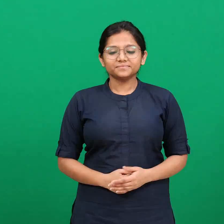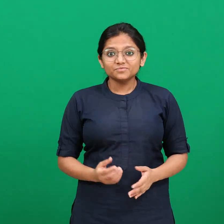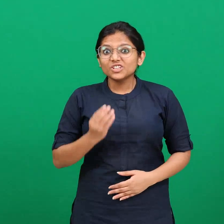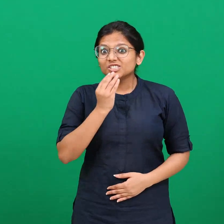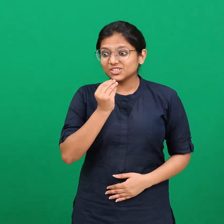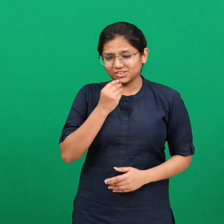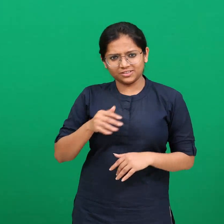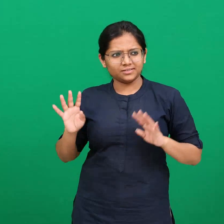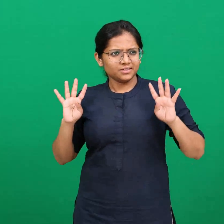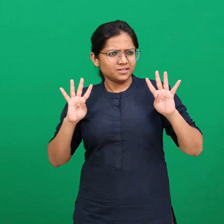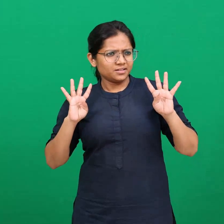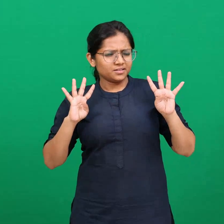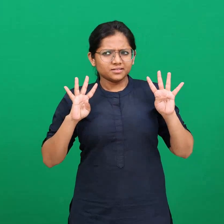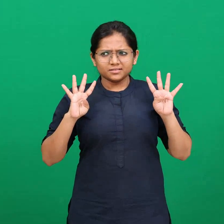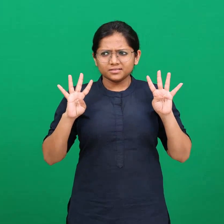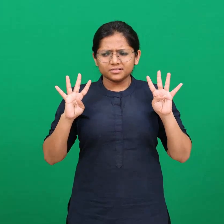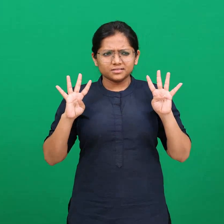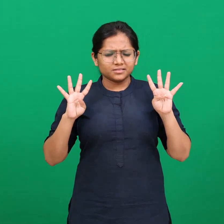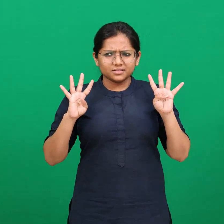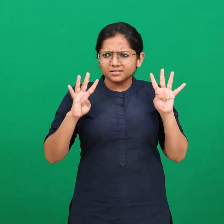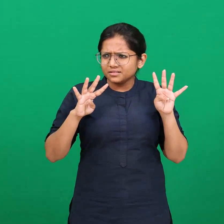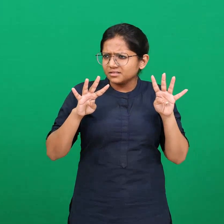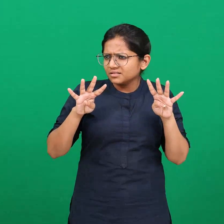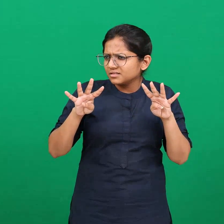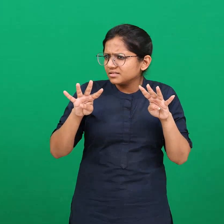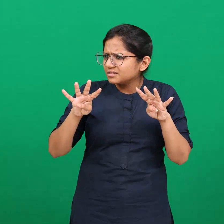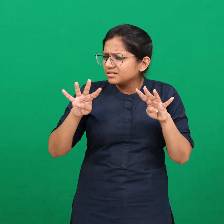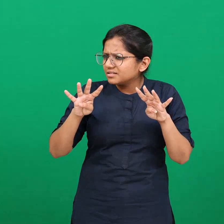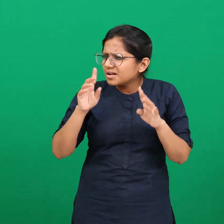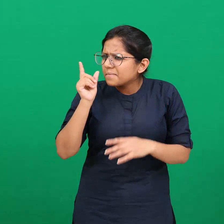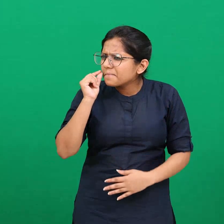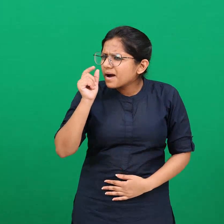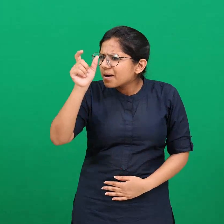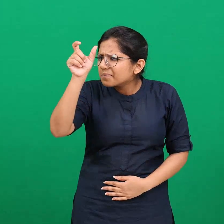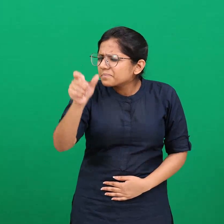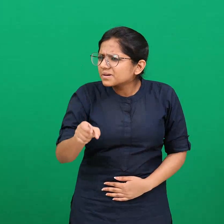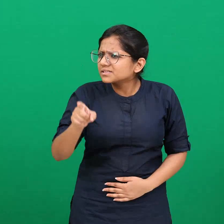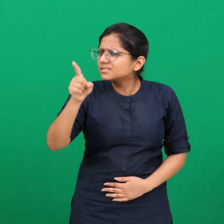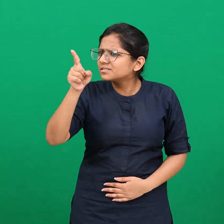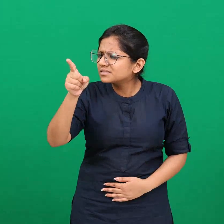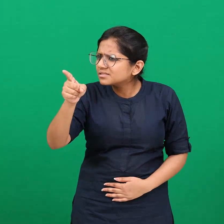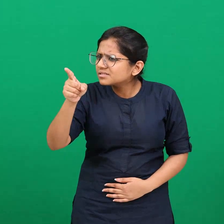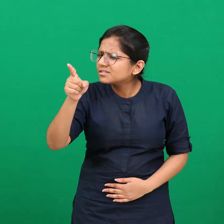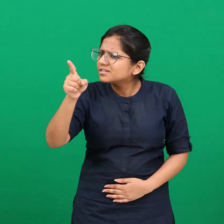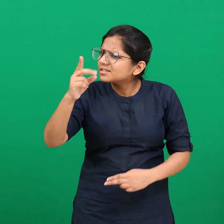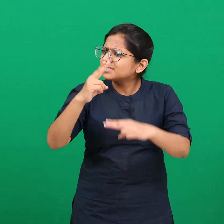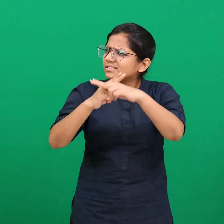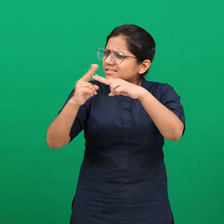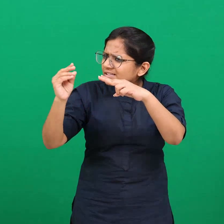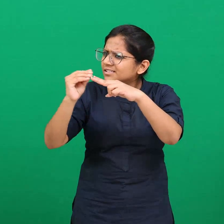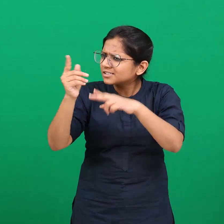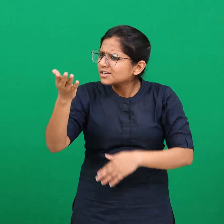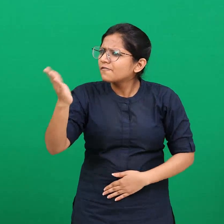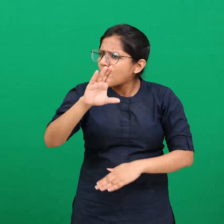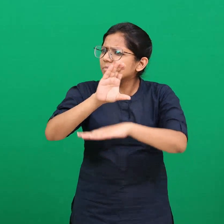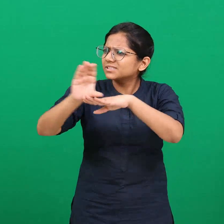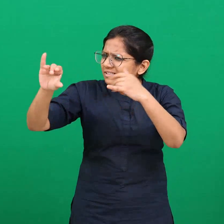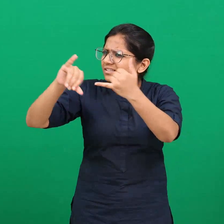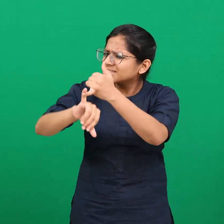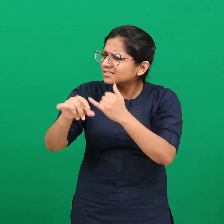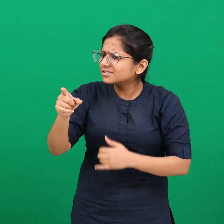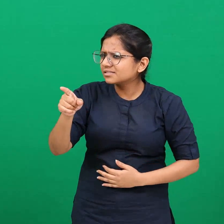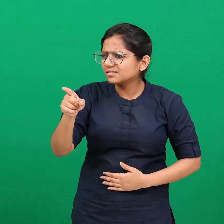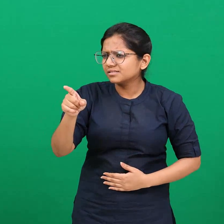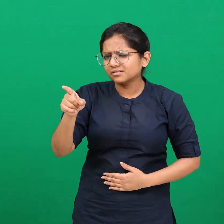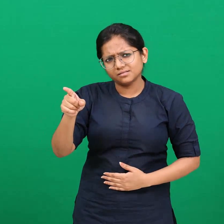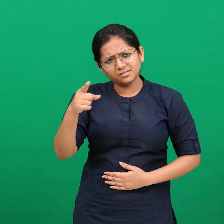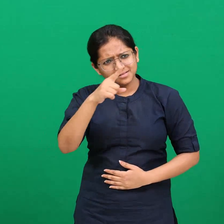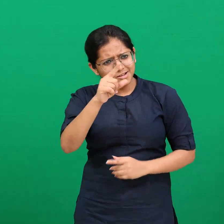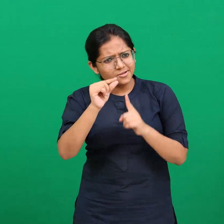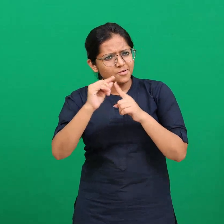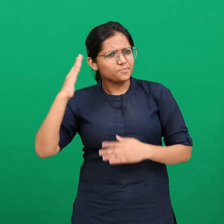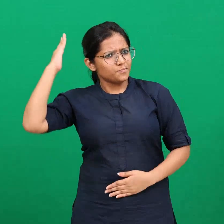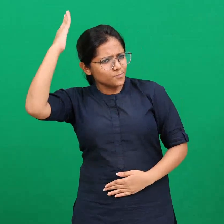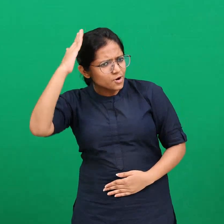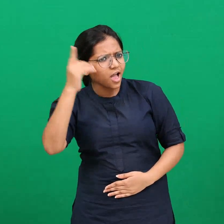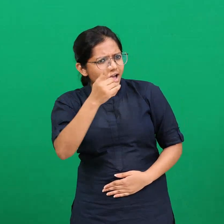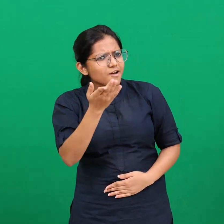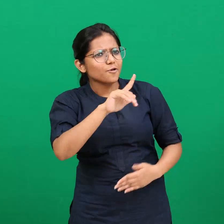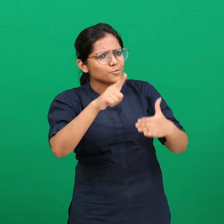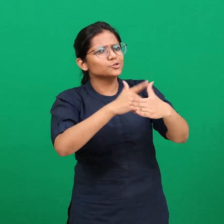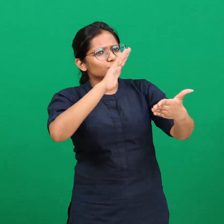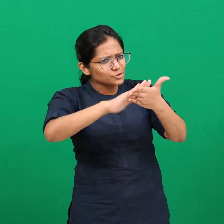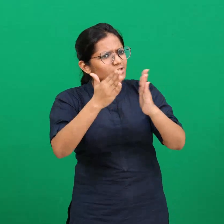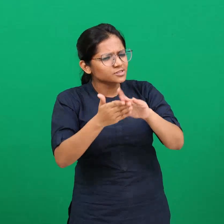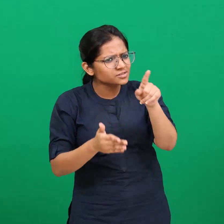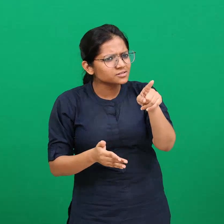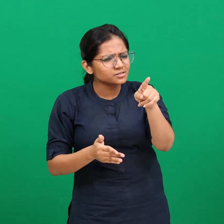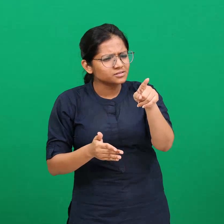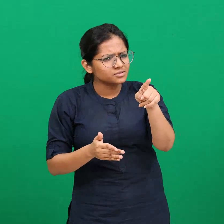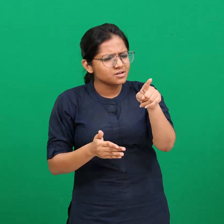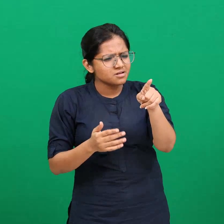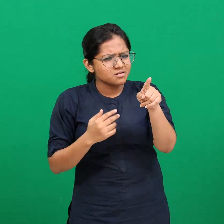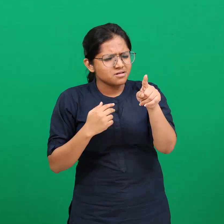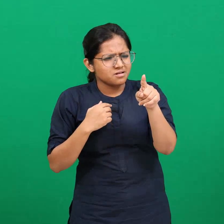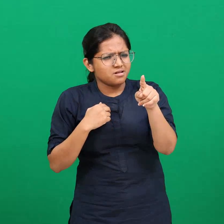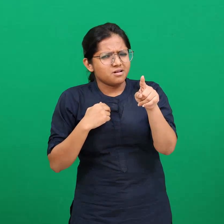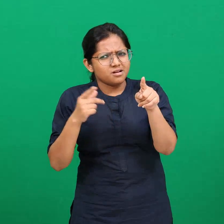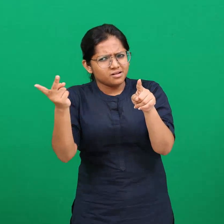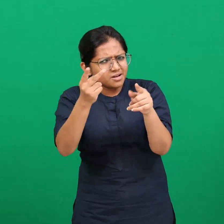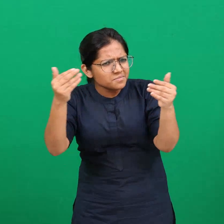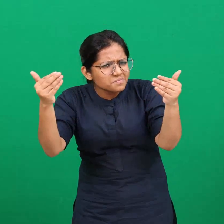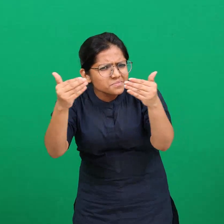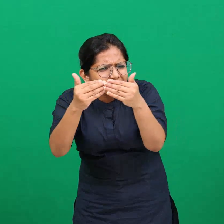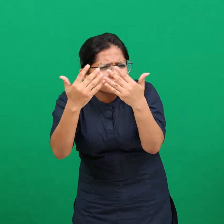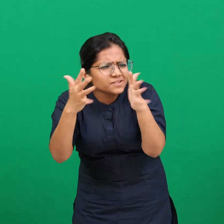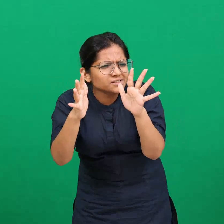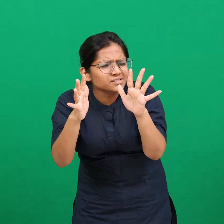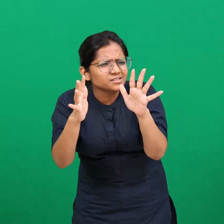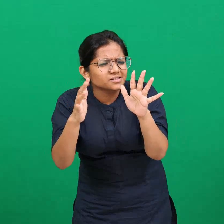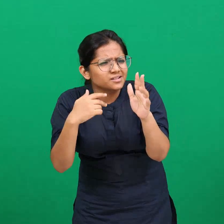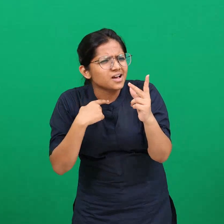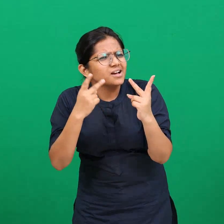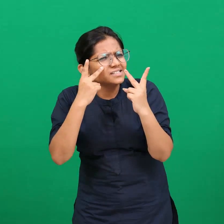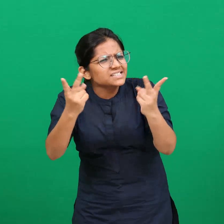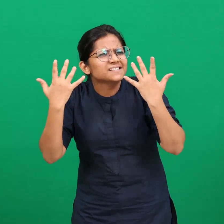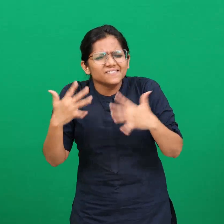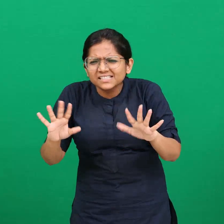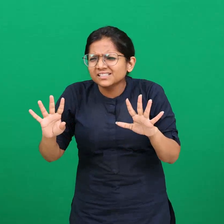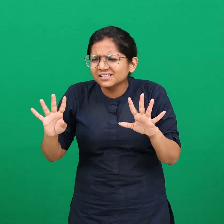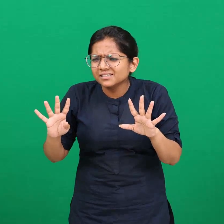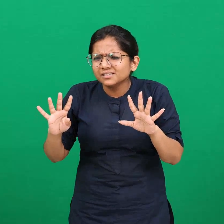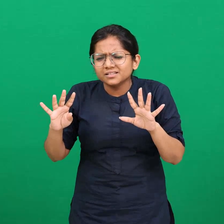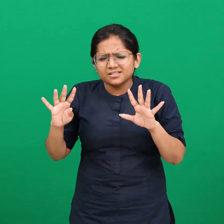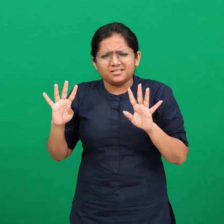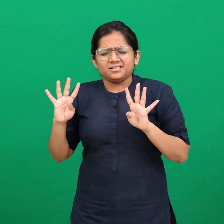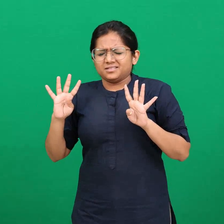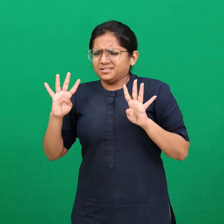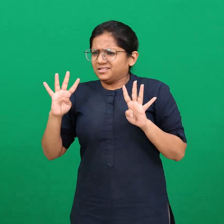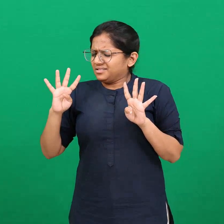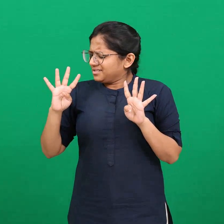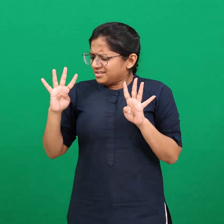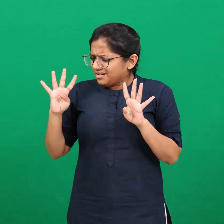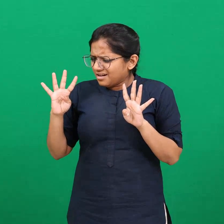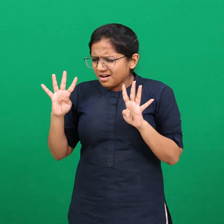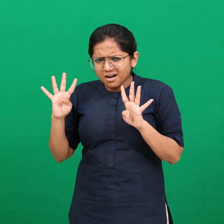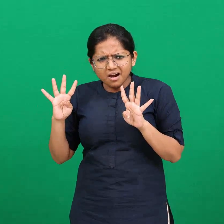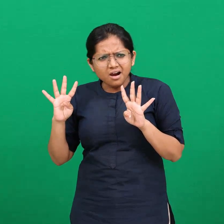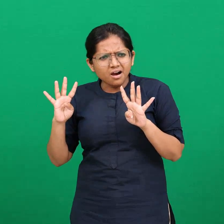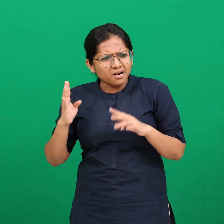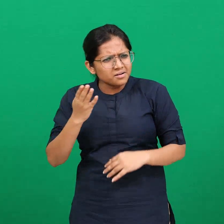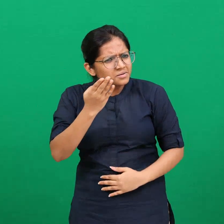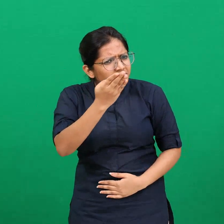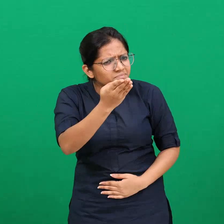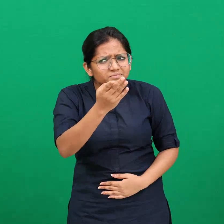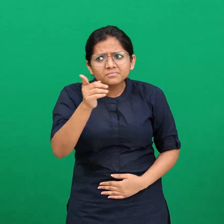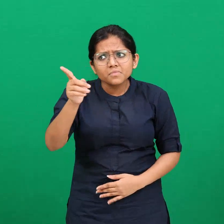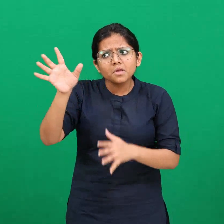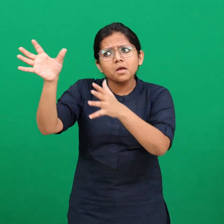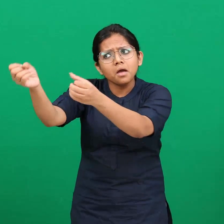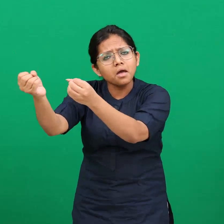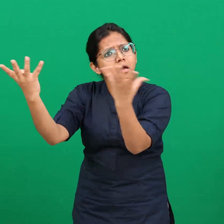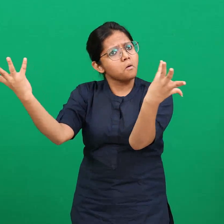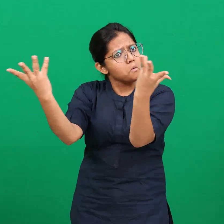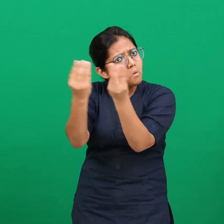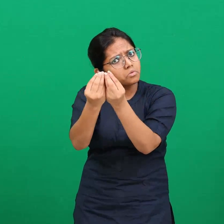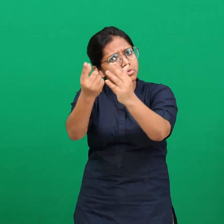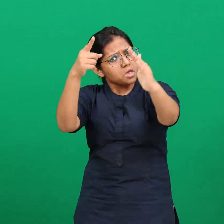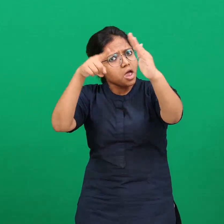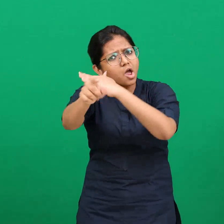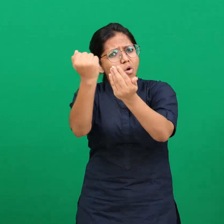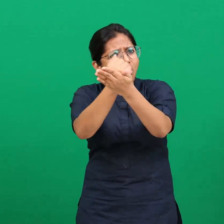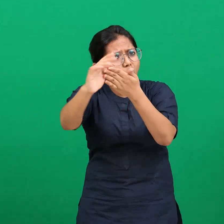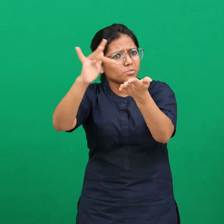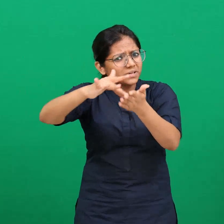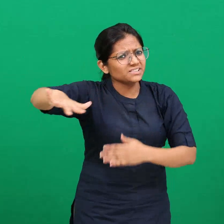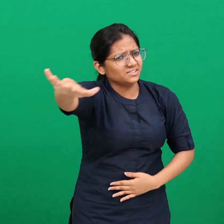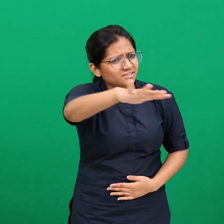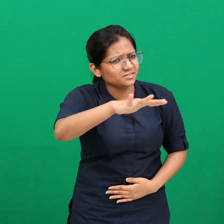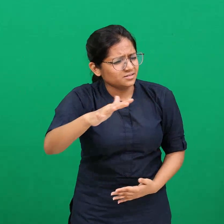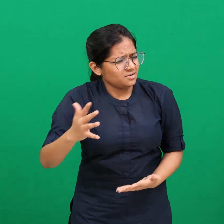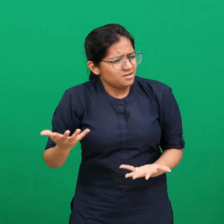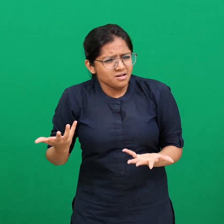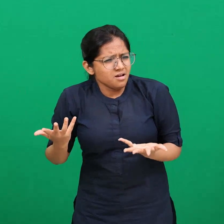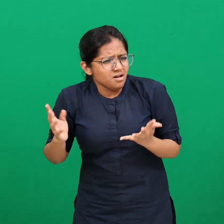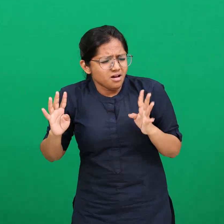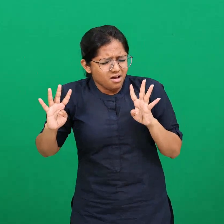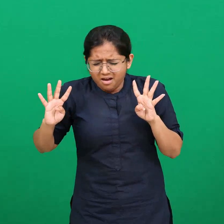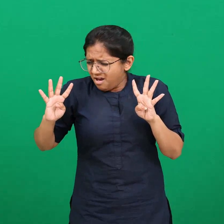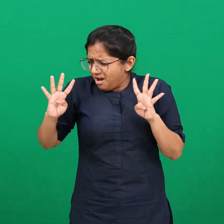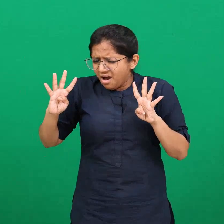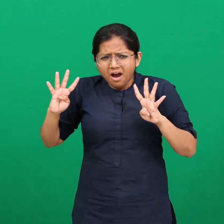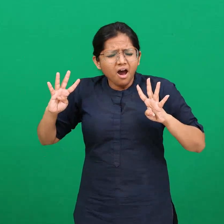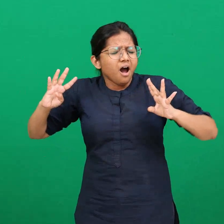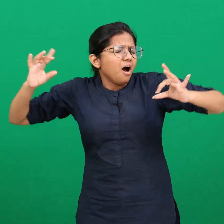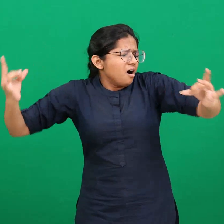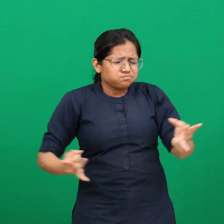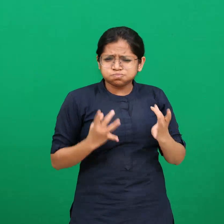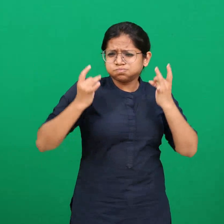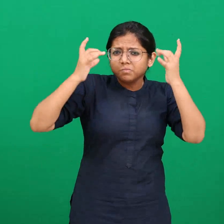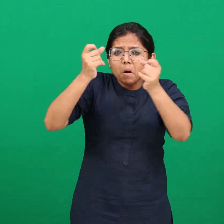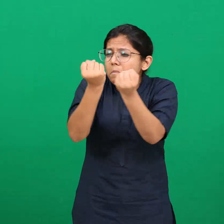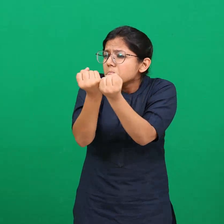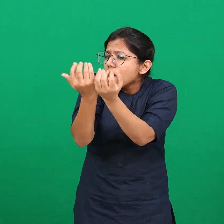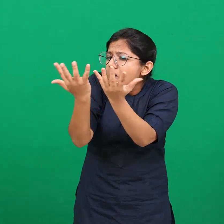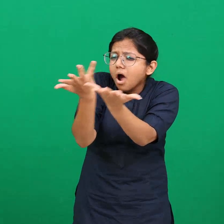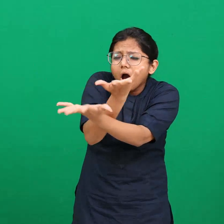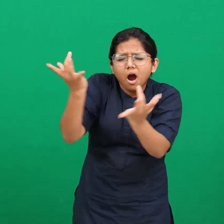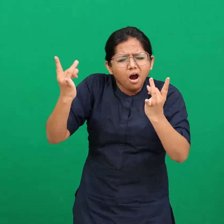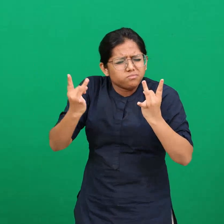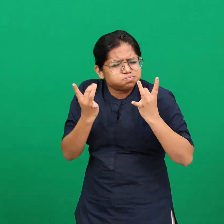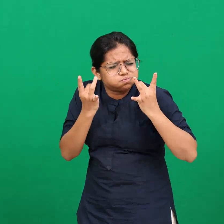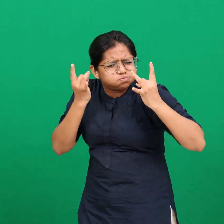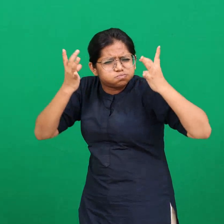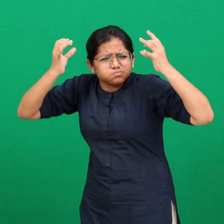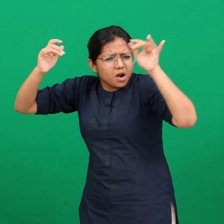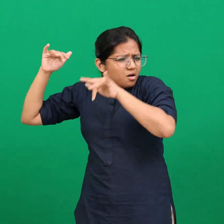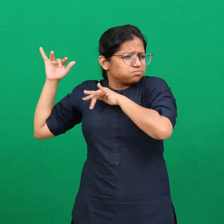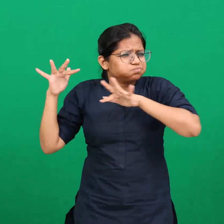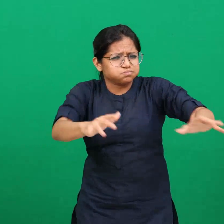For they had previously seen Trophimus the Ephesian with him in the city, and they assumed that Paul had brought him into the temple.